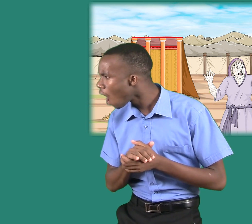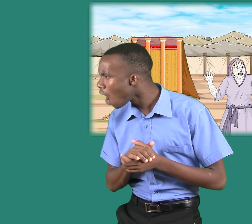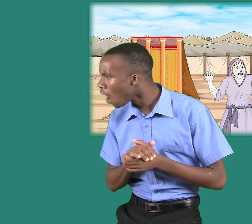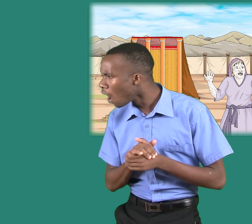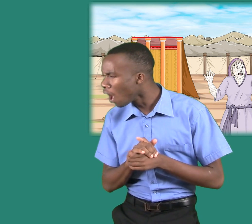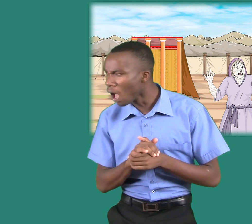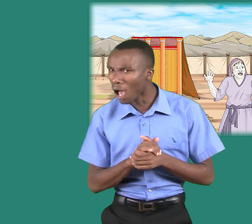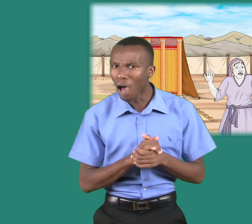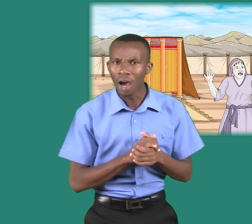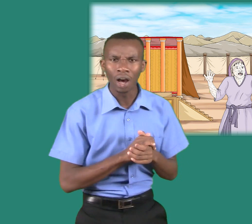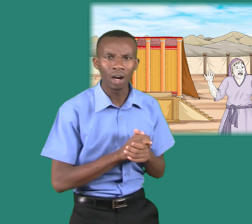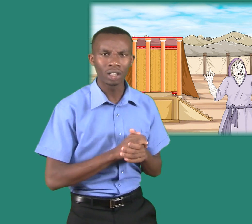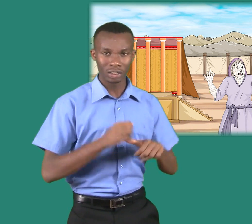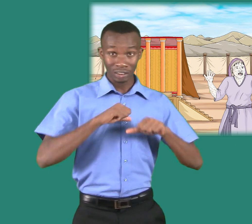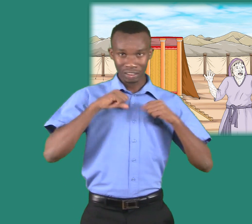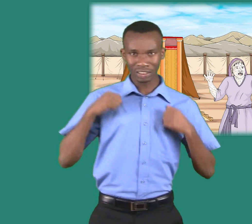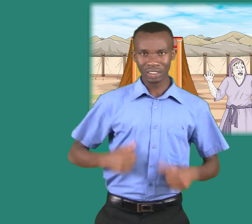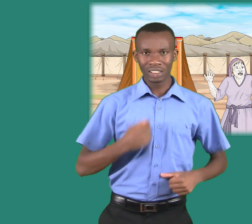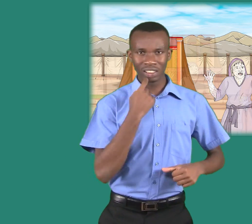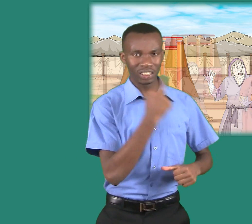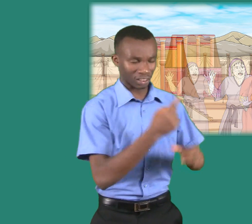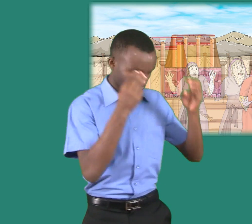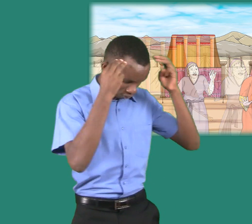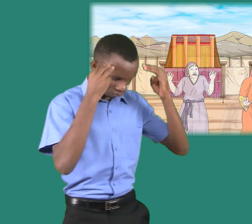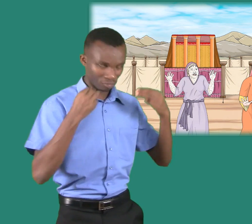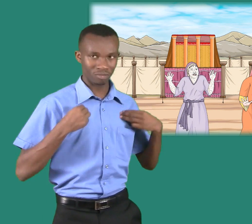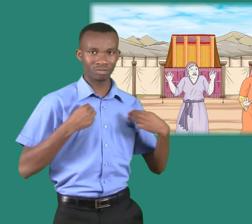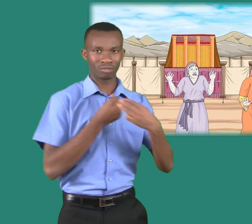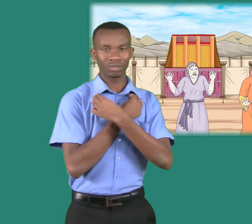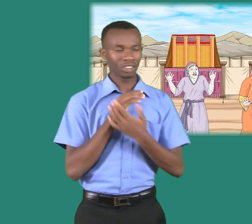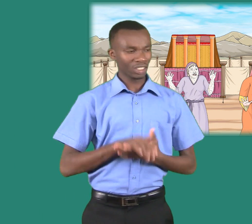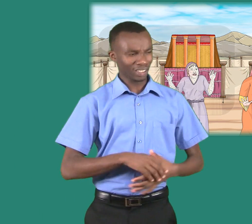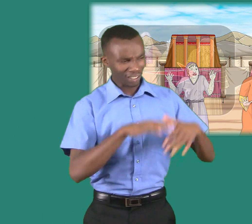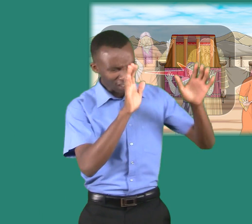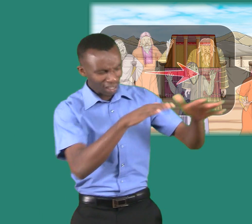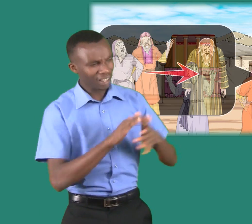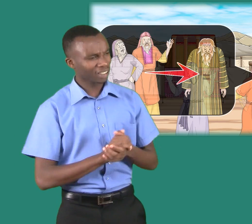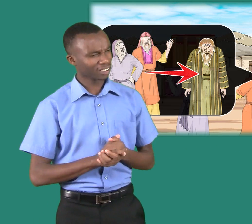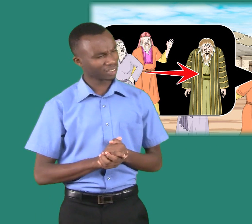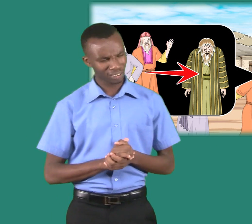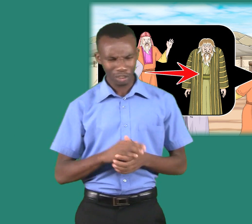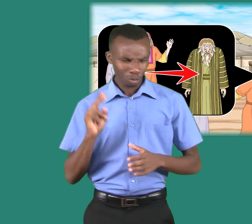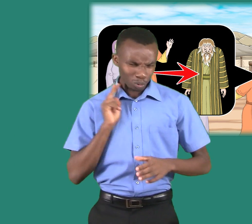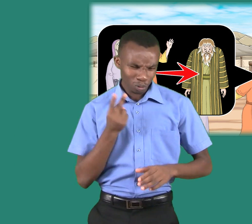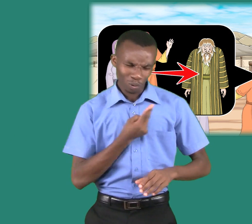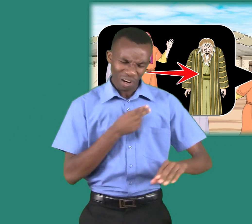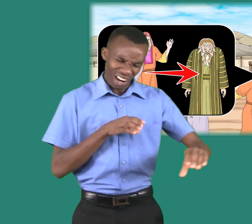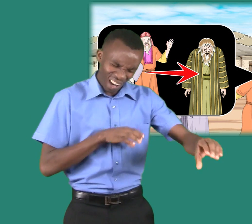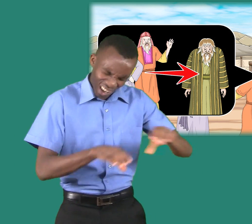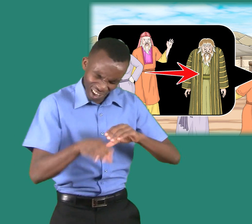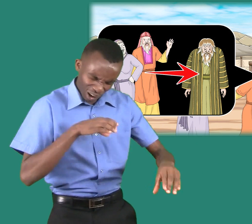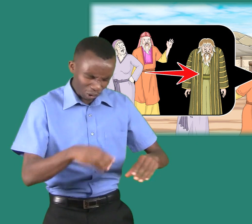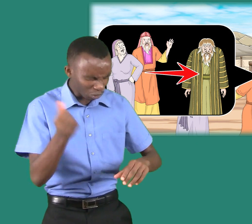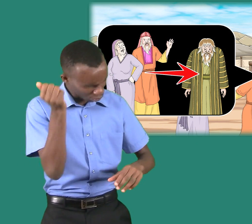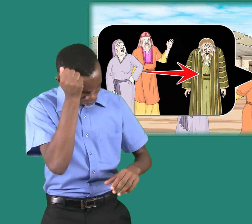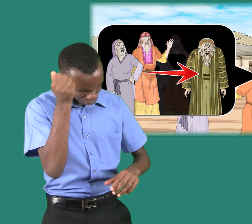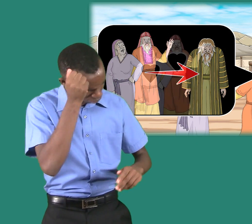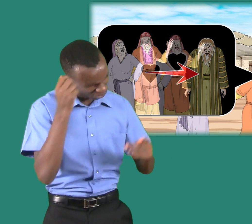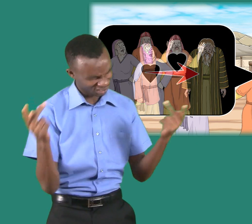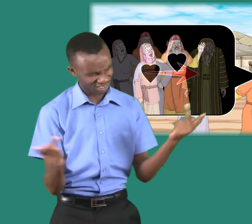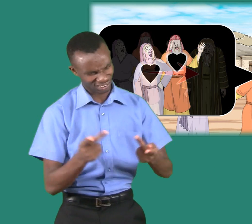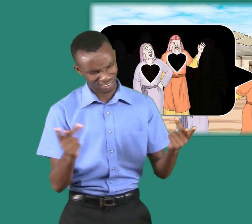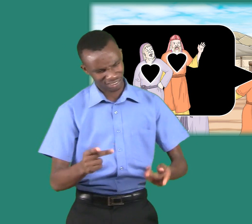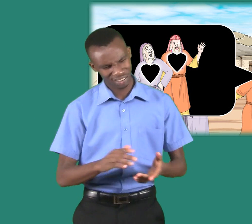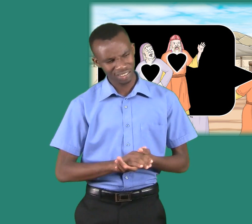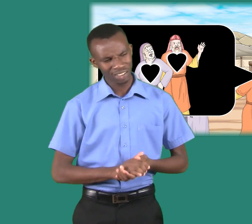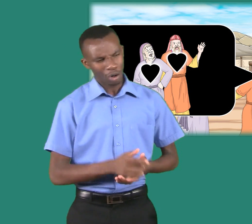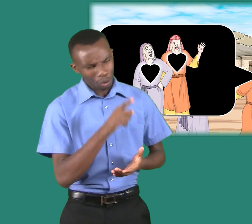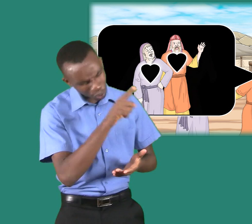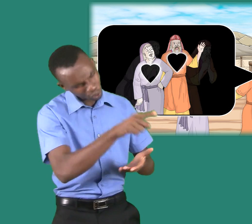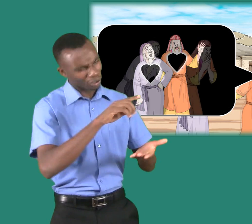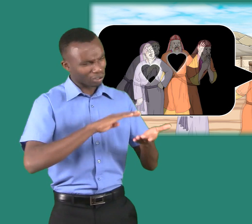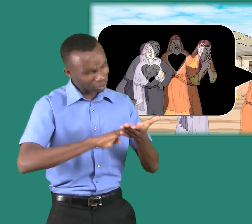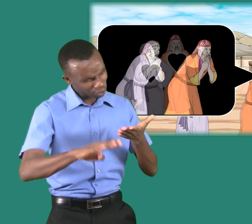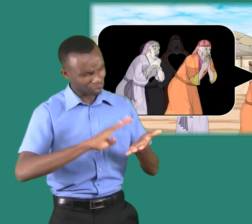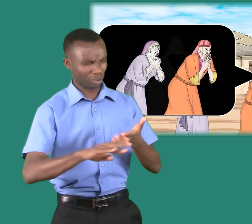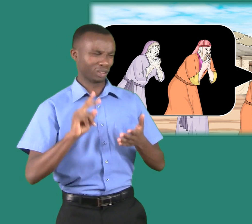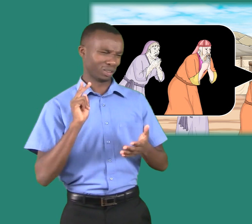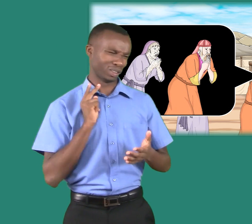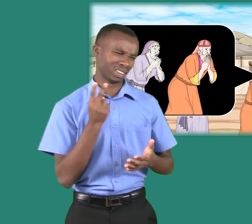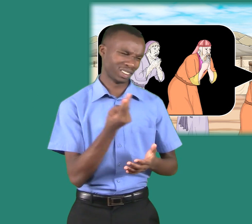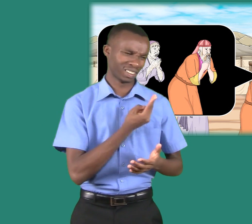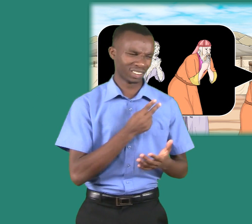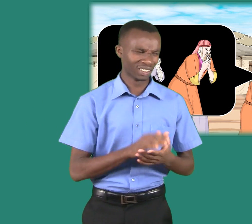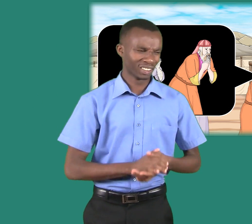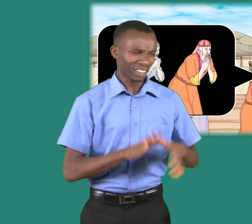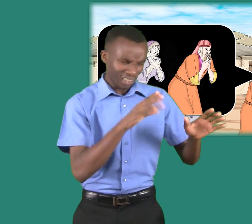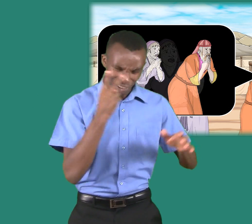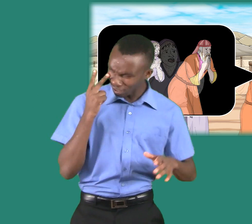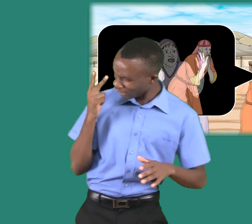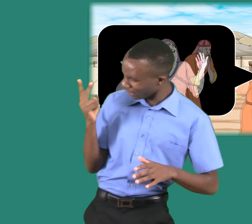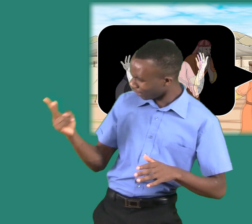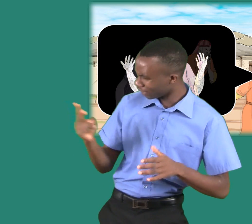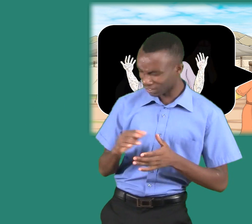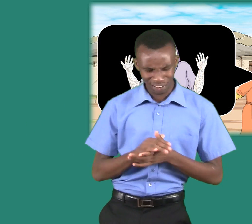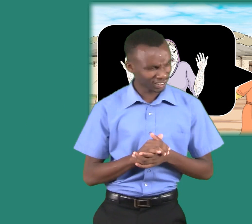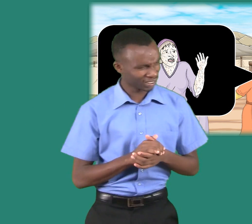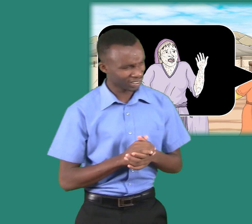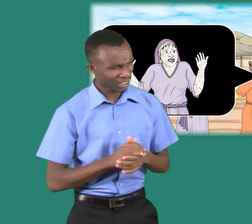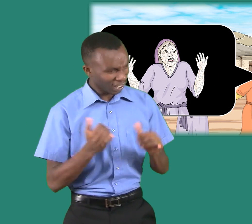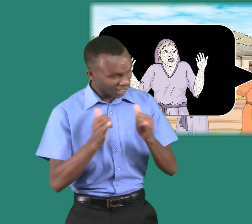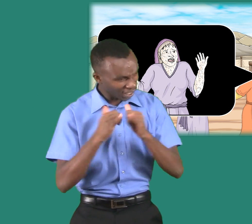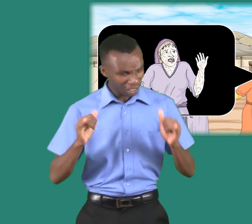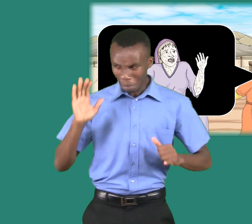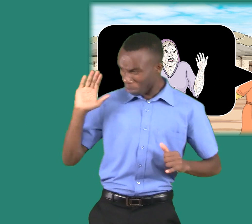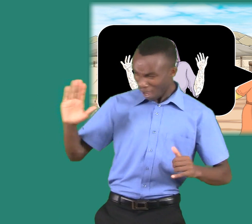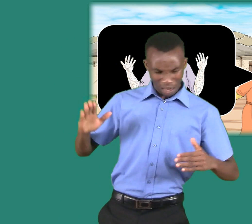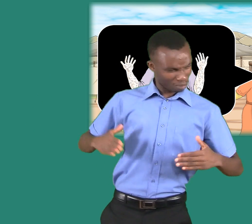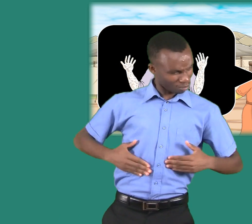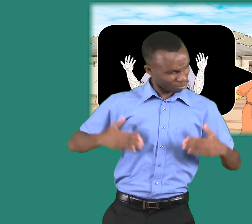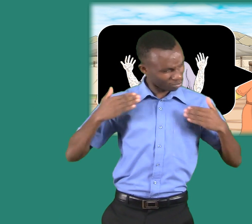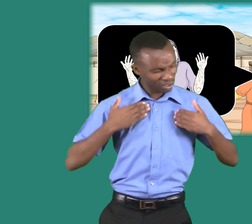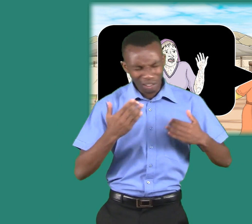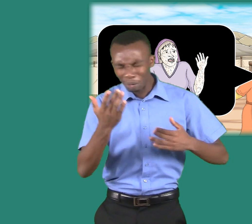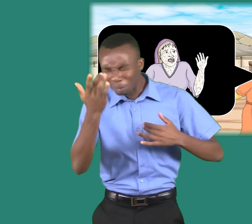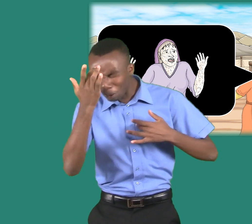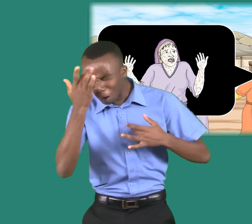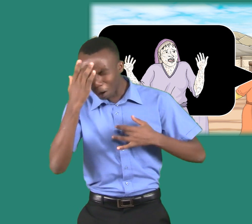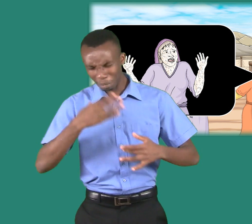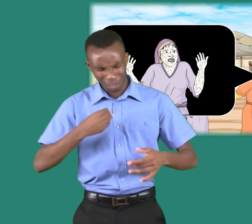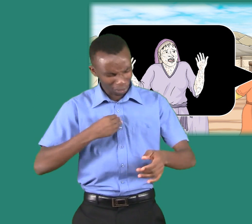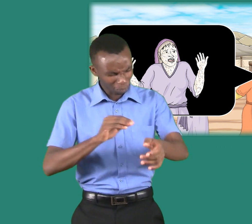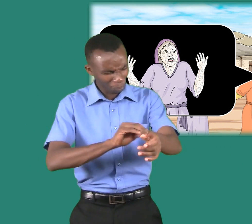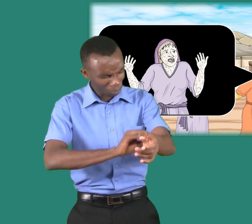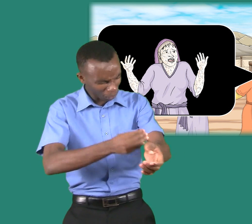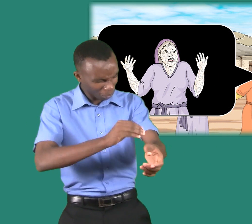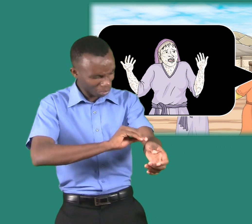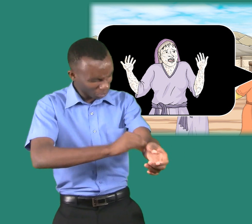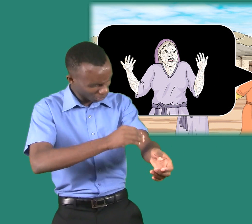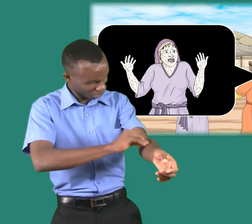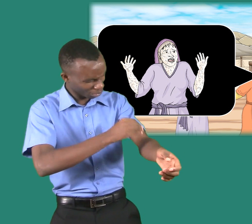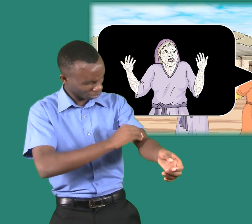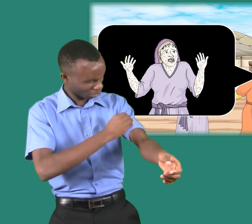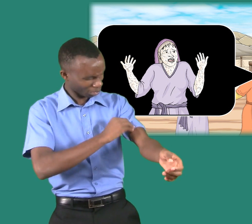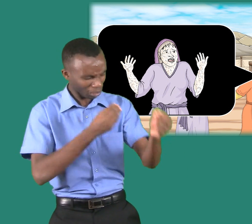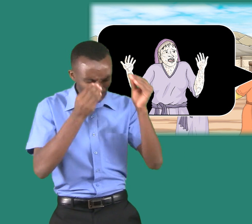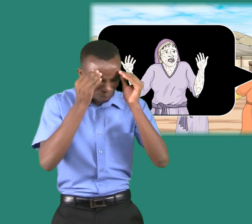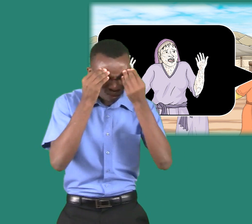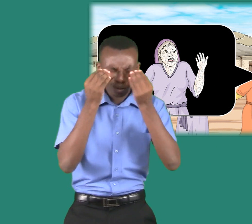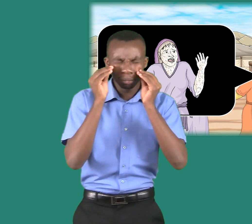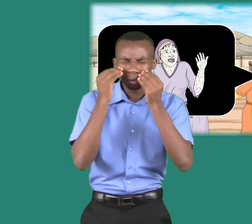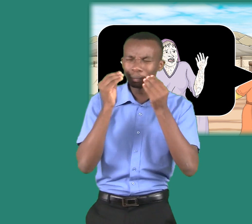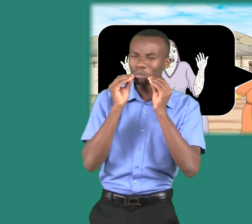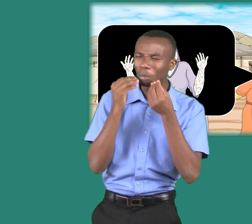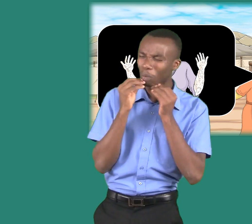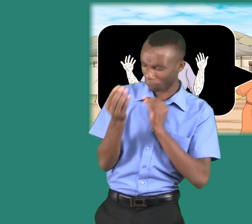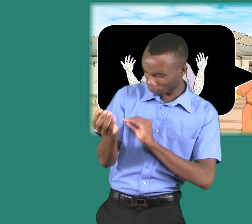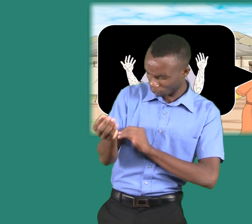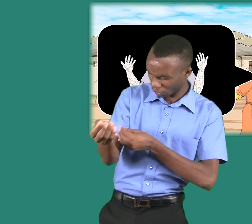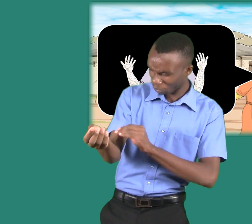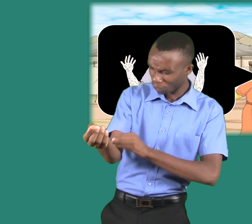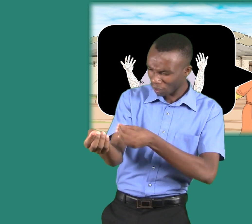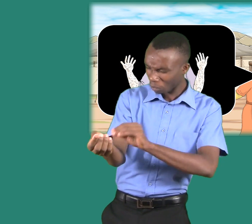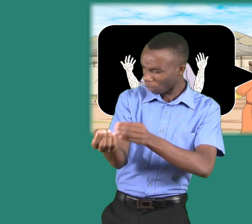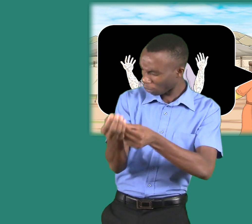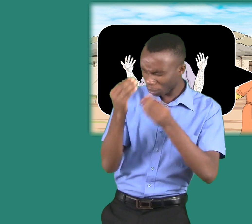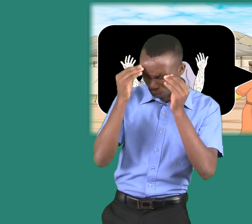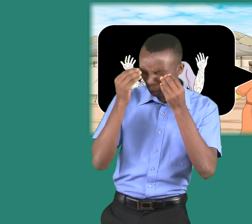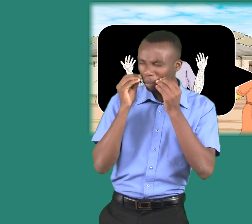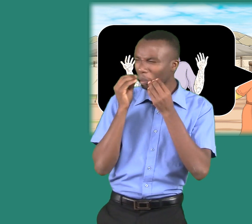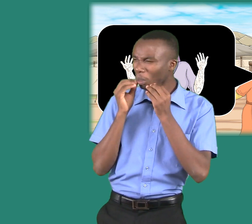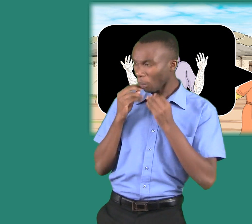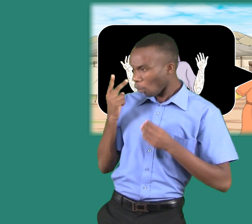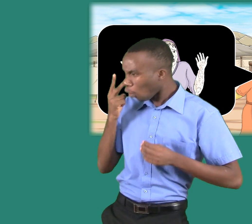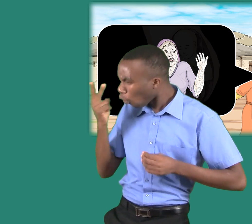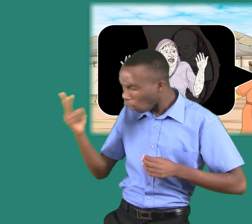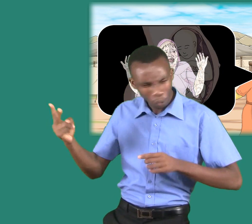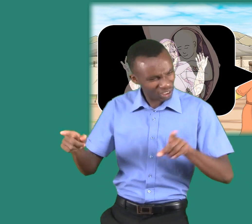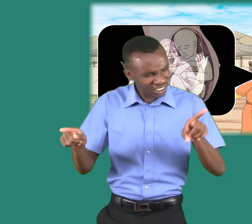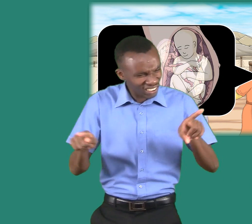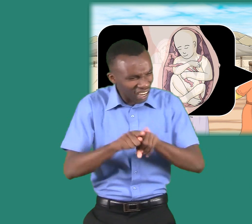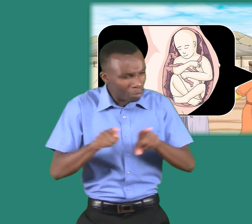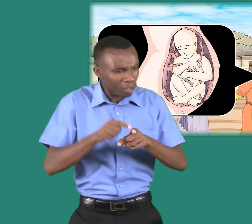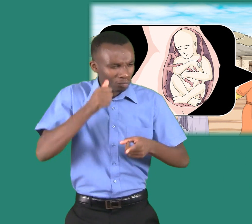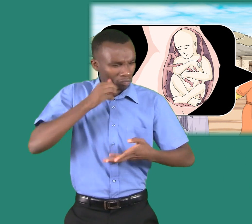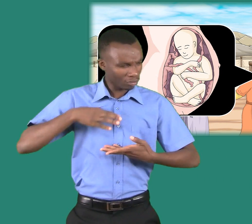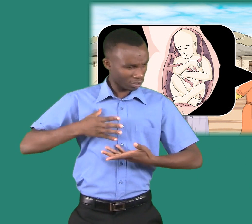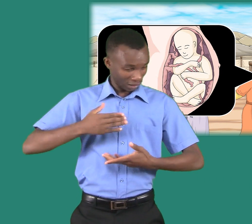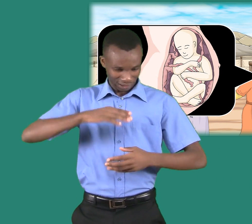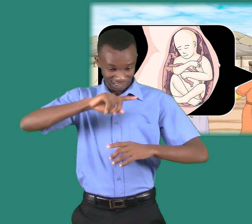Aaron turned toward her, saw that she was leprous, and said to Moses, “My lord, please do not hold against us this sin we have so foolishly committed.